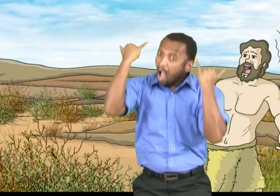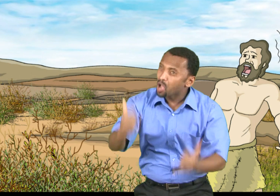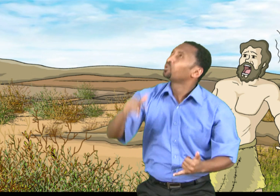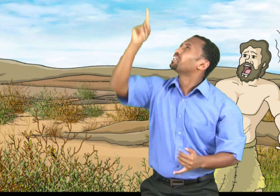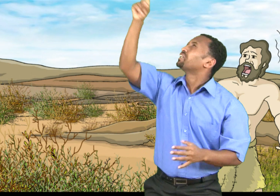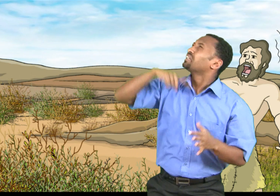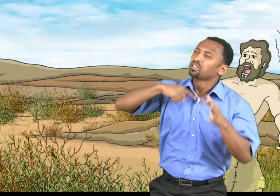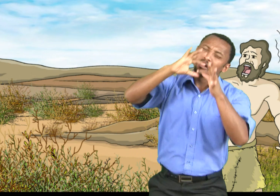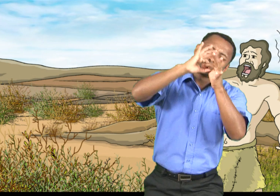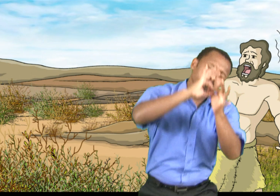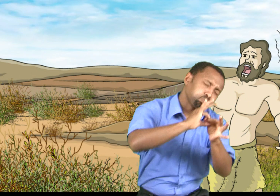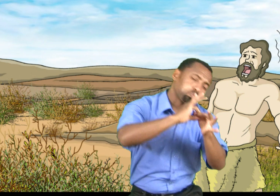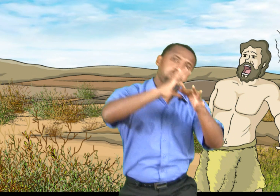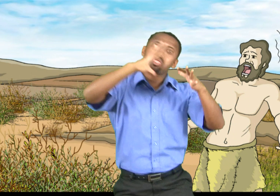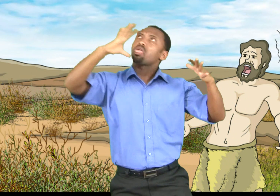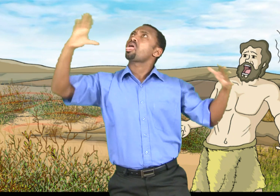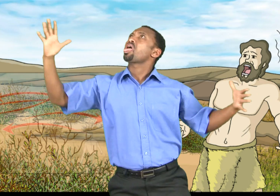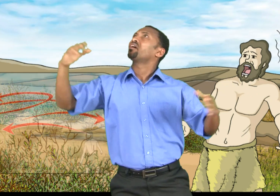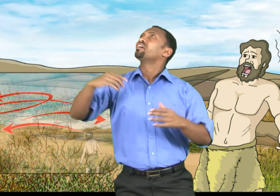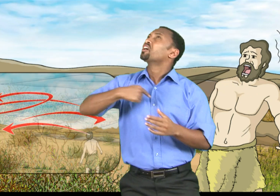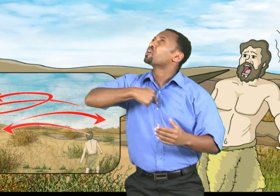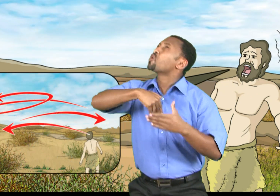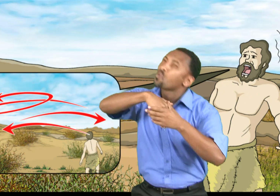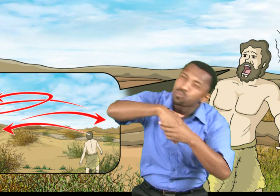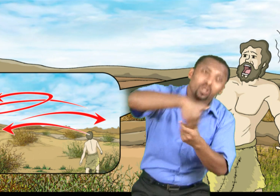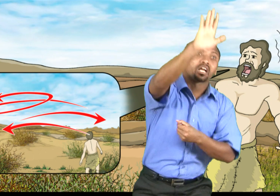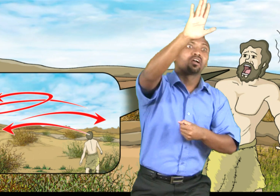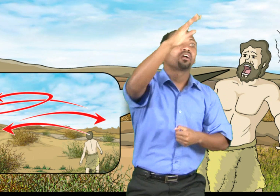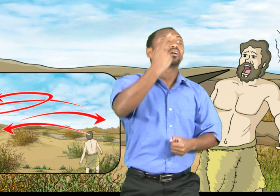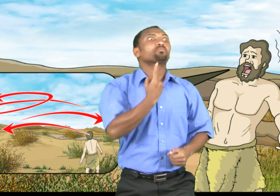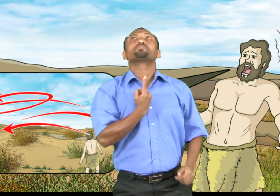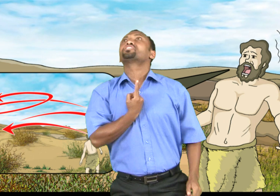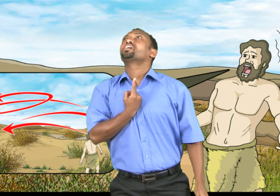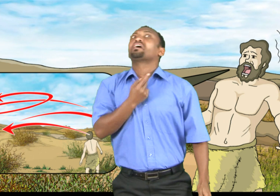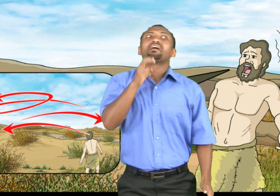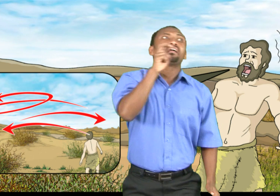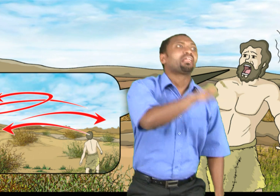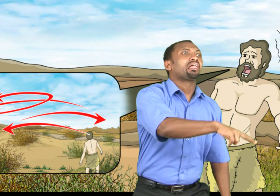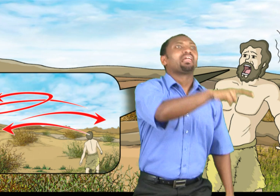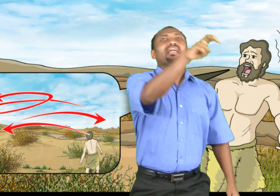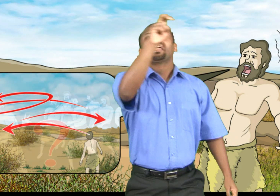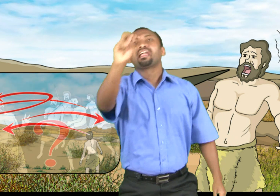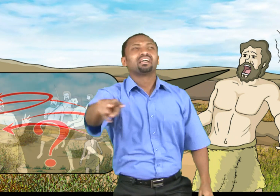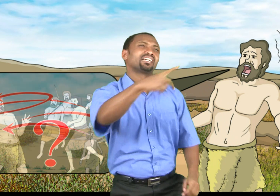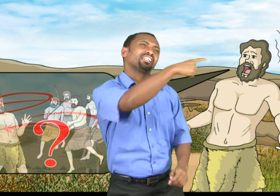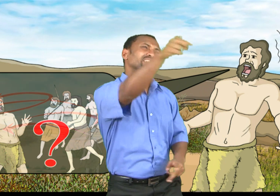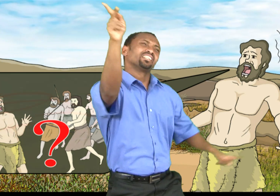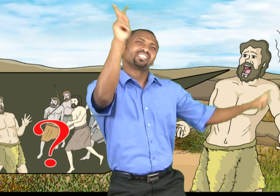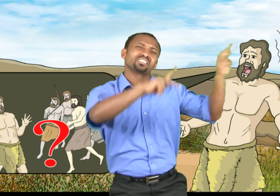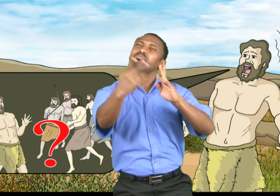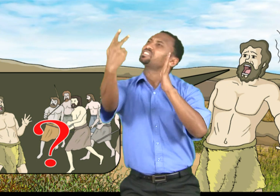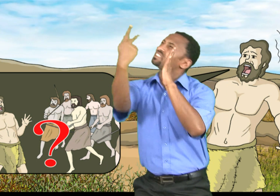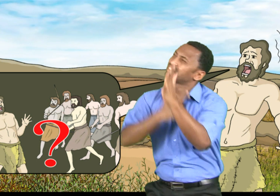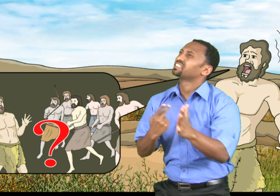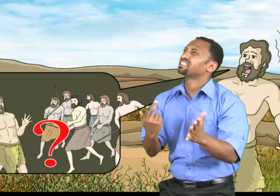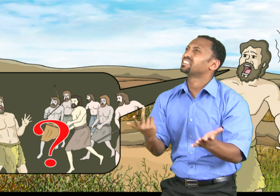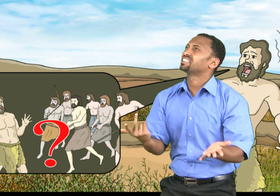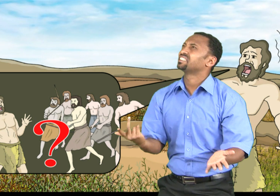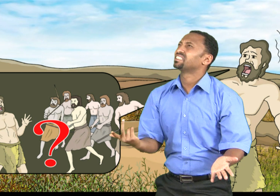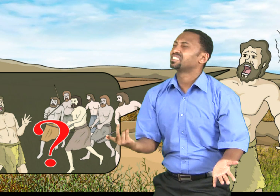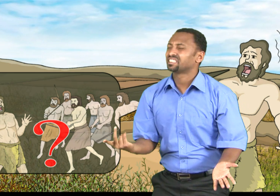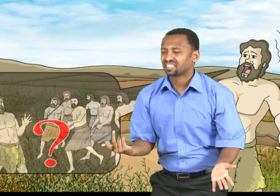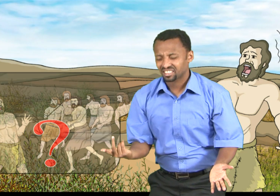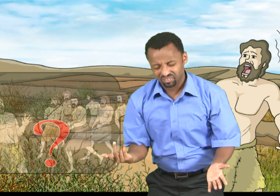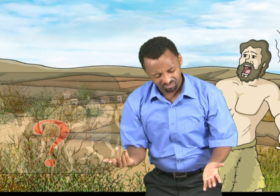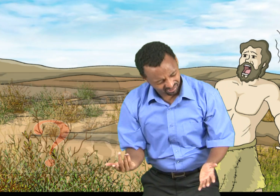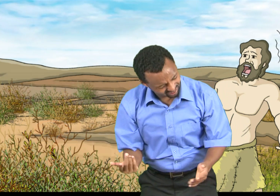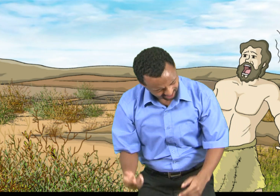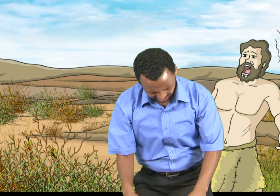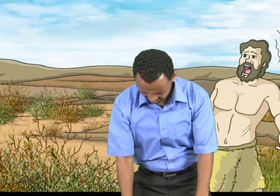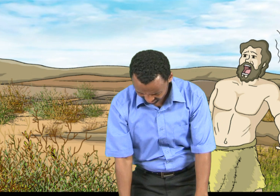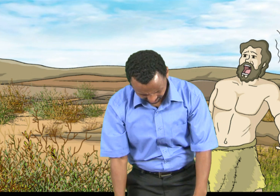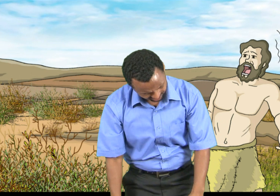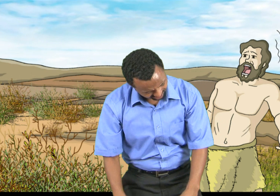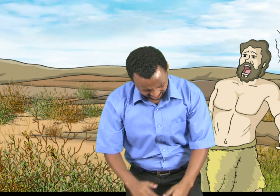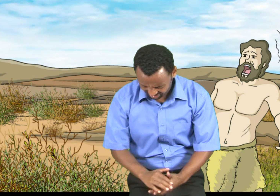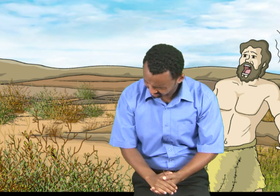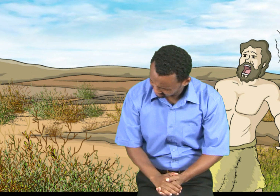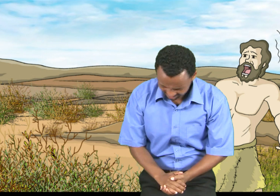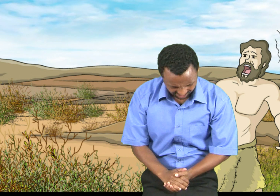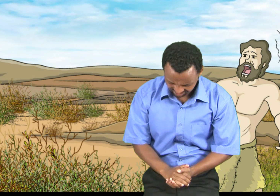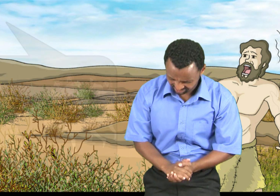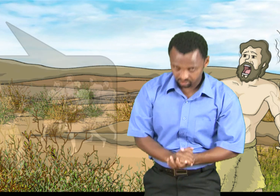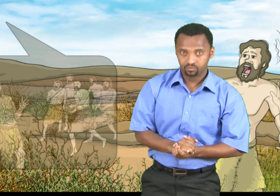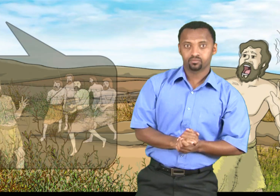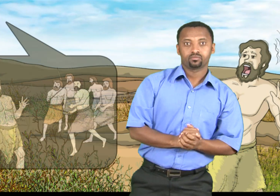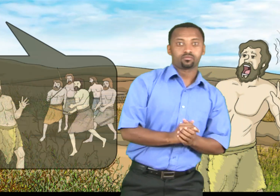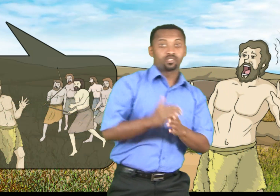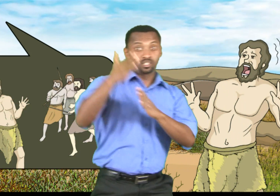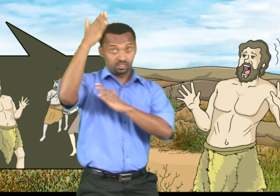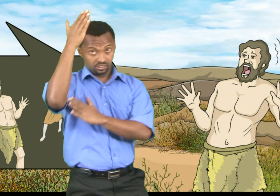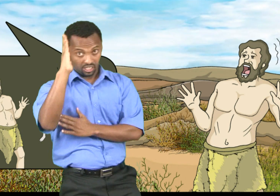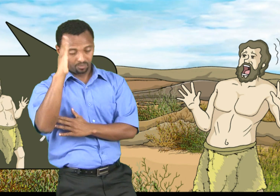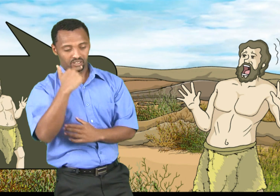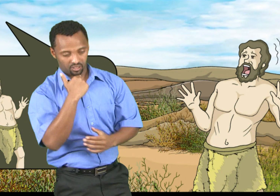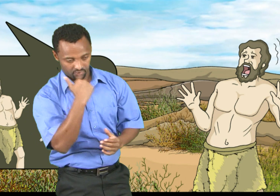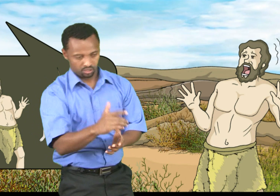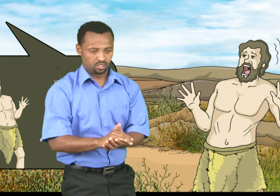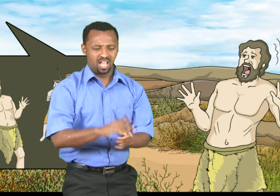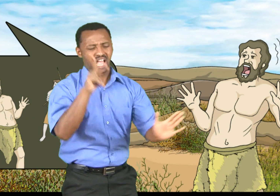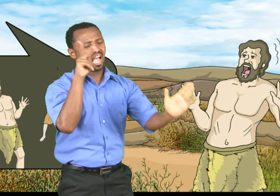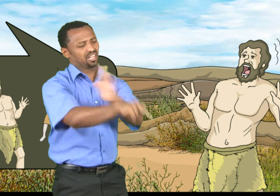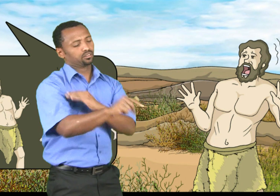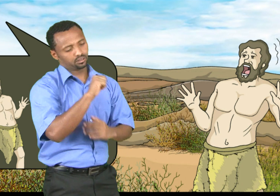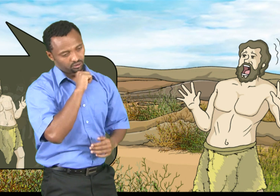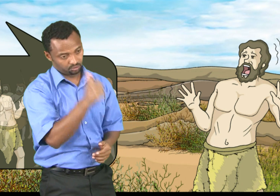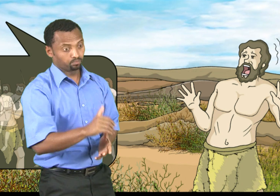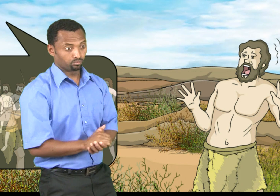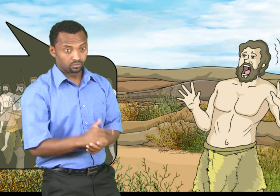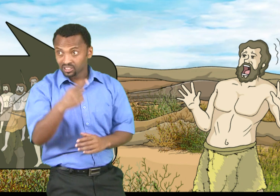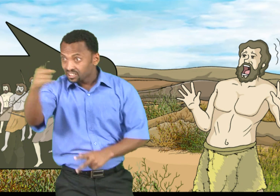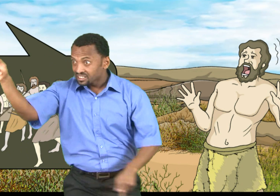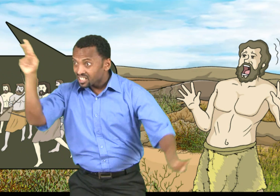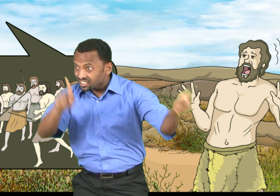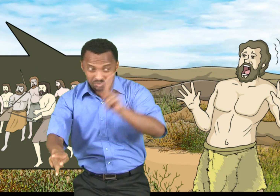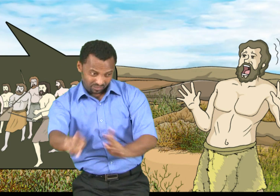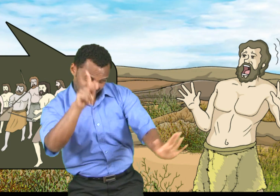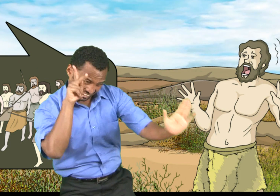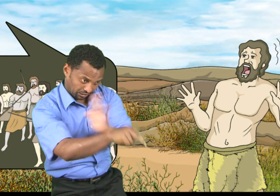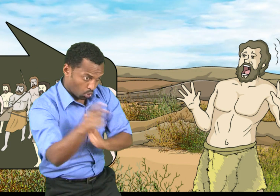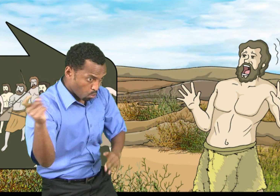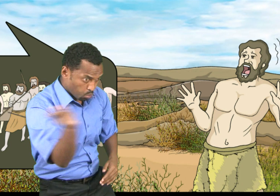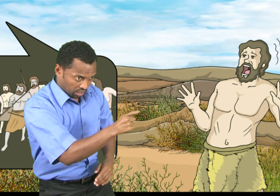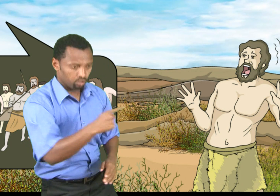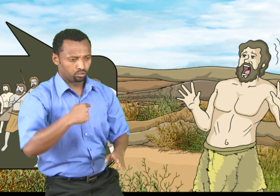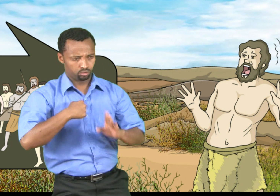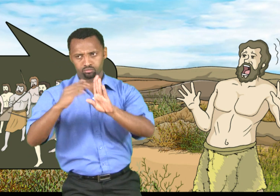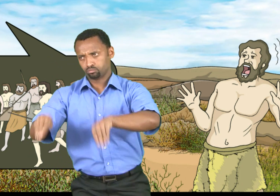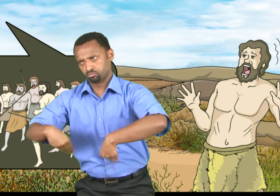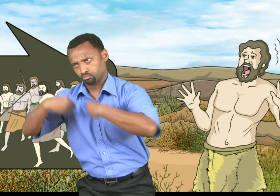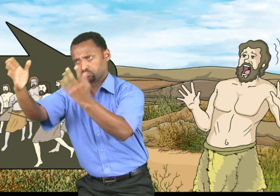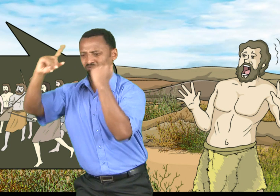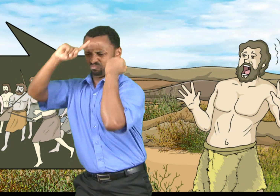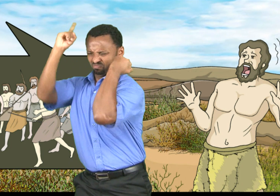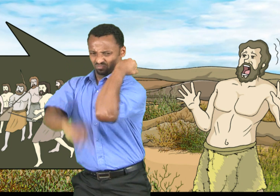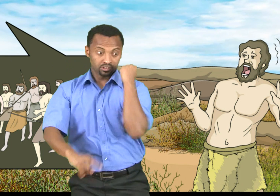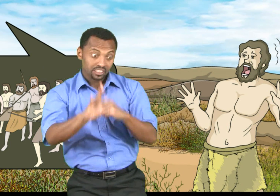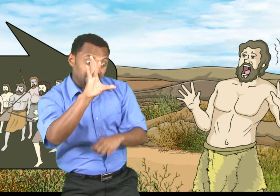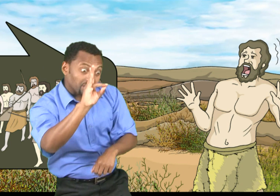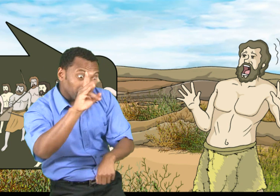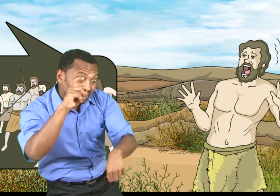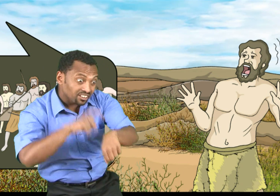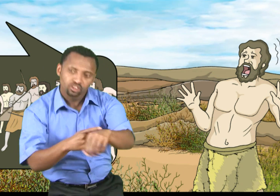I will be a fugitive and a wanderer on the earth, and whoever finds me will kill me.” “Not so!” replied the LORD.